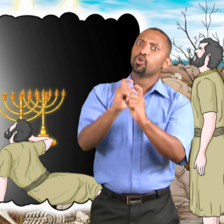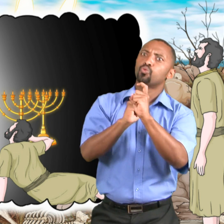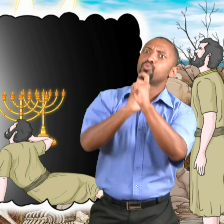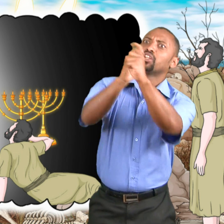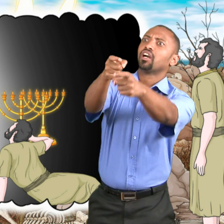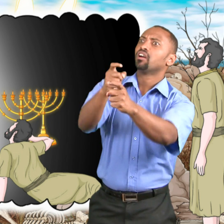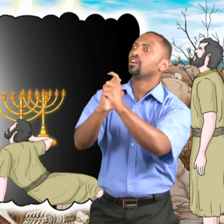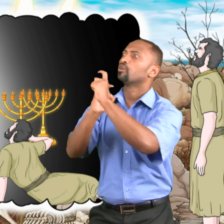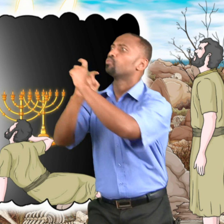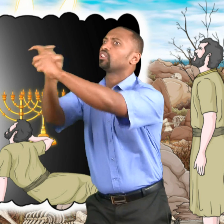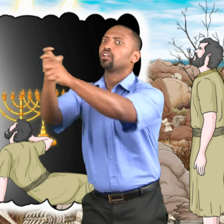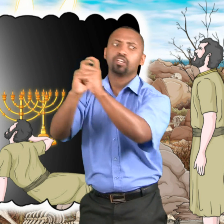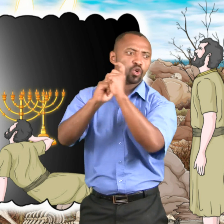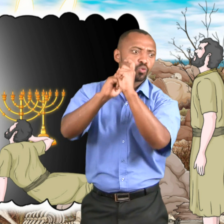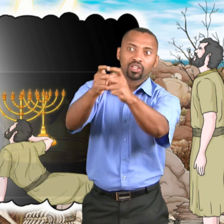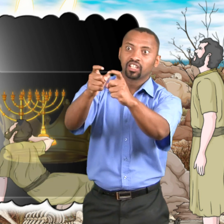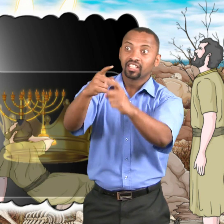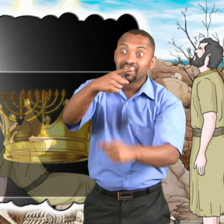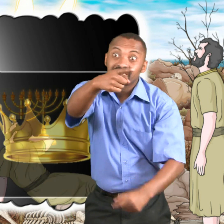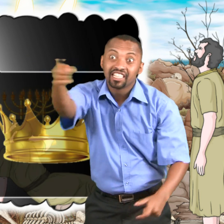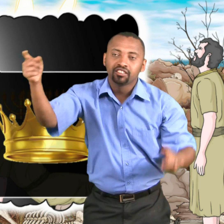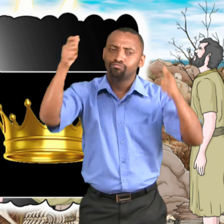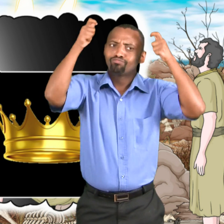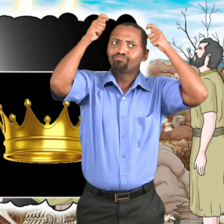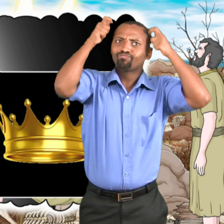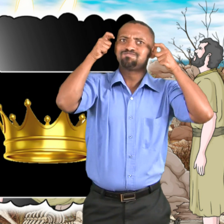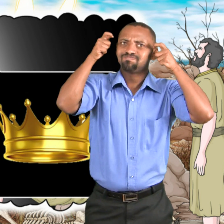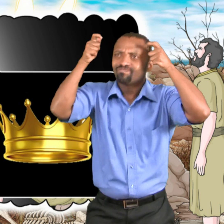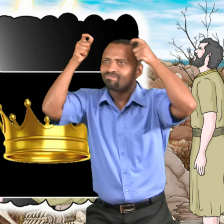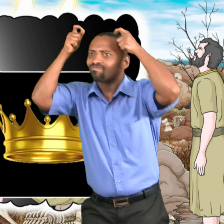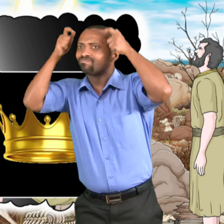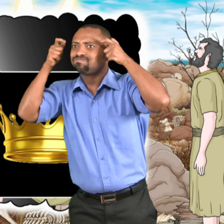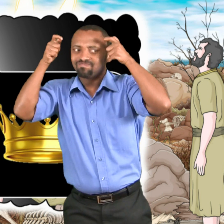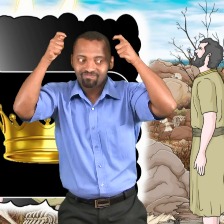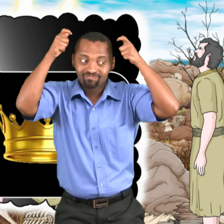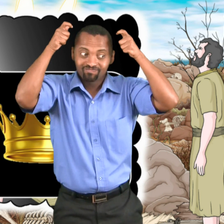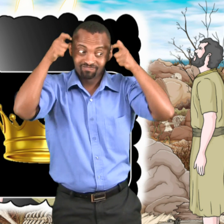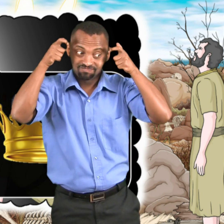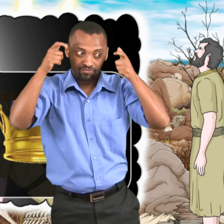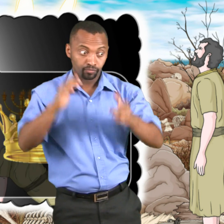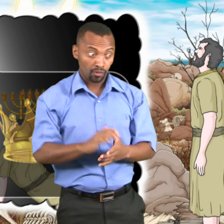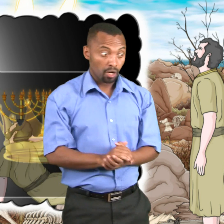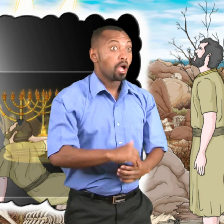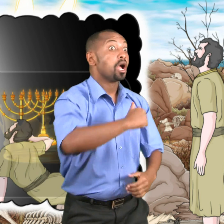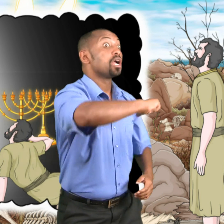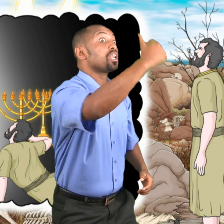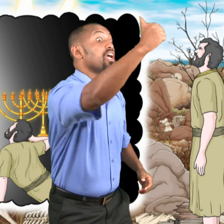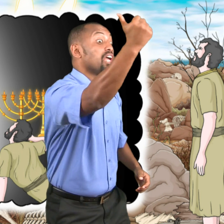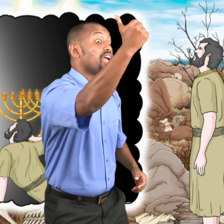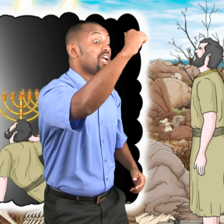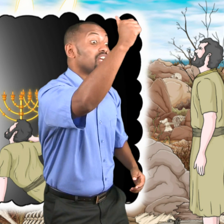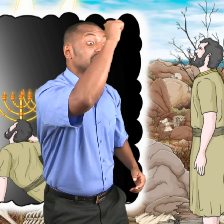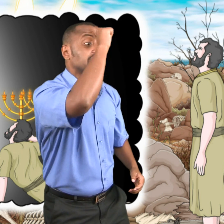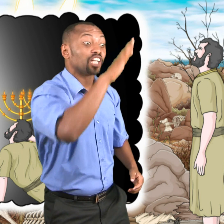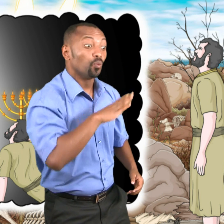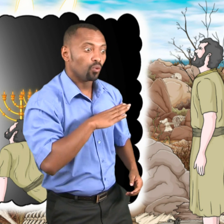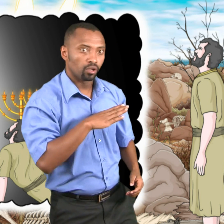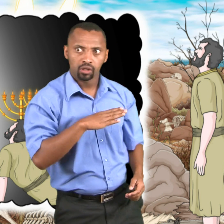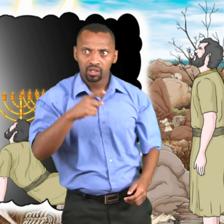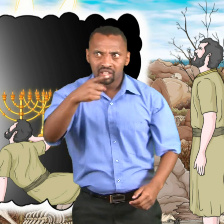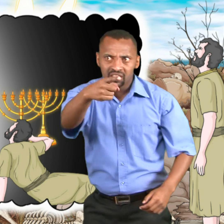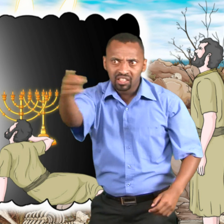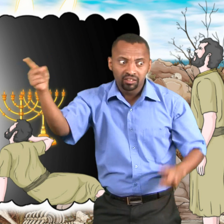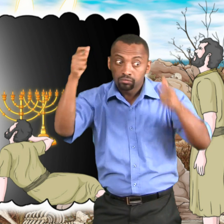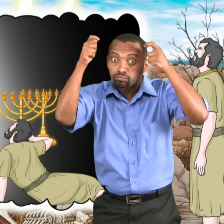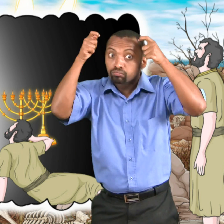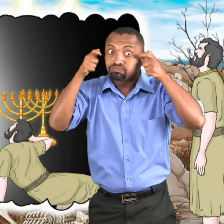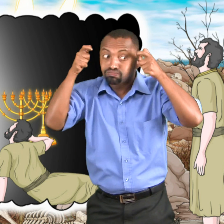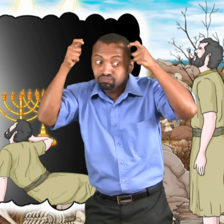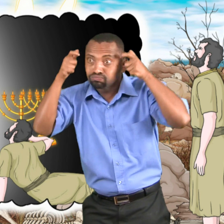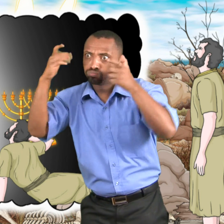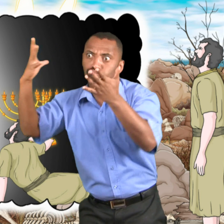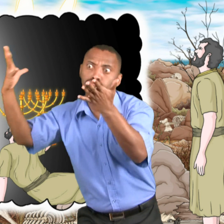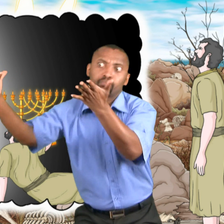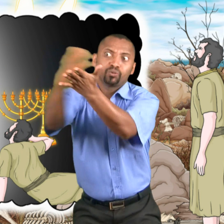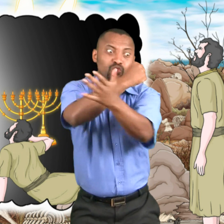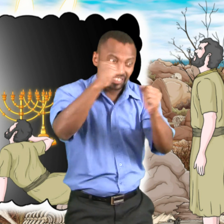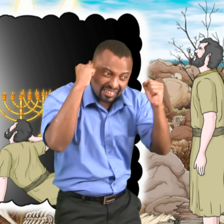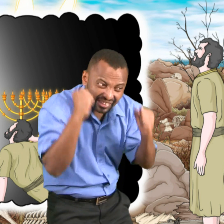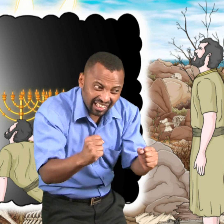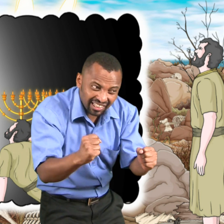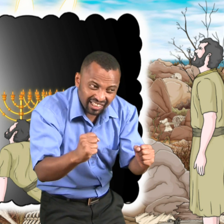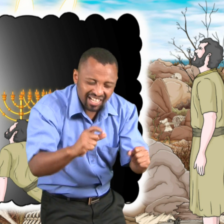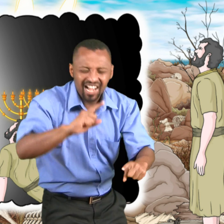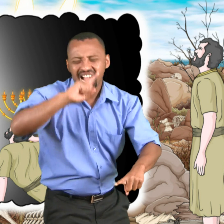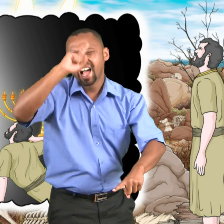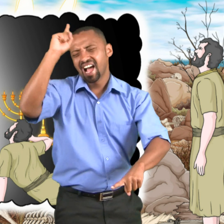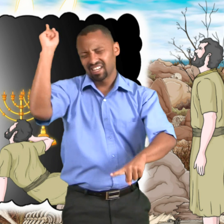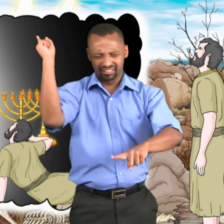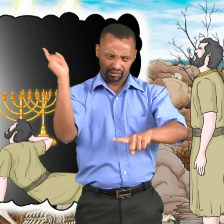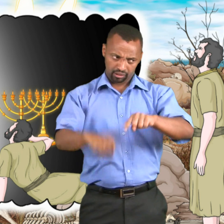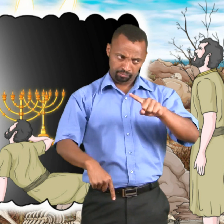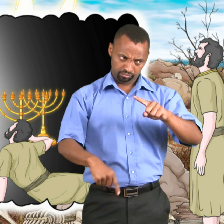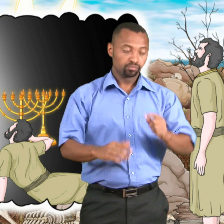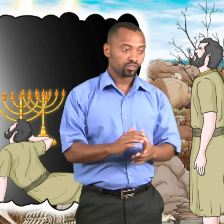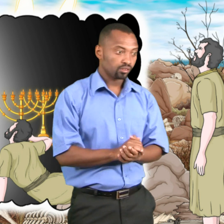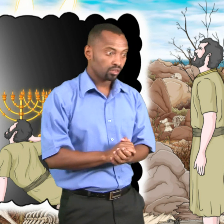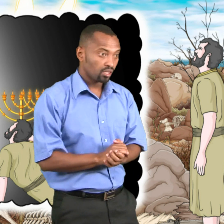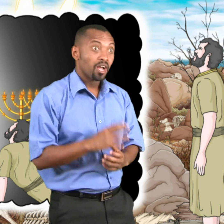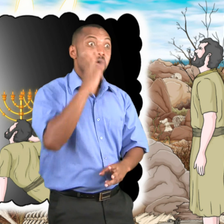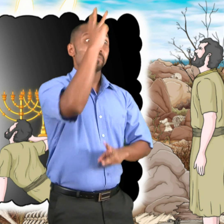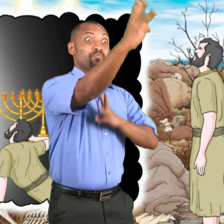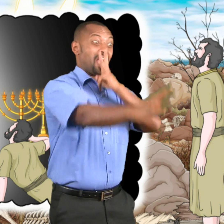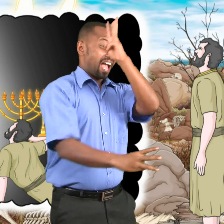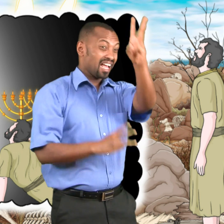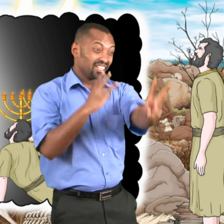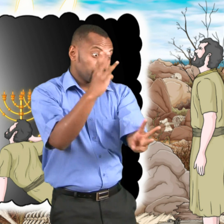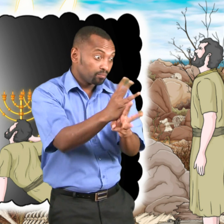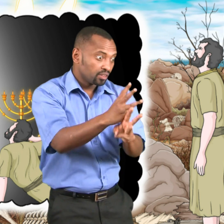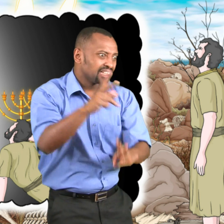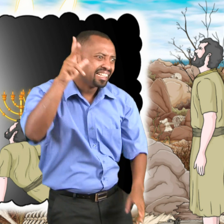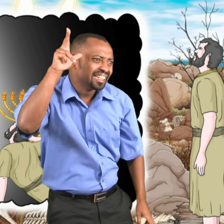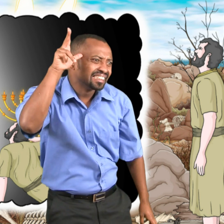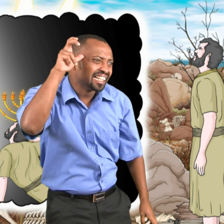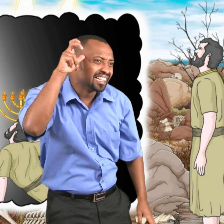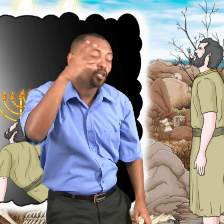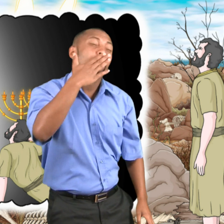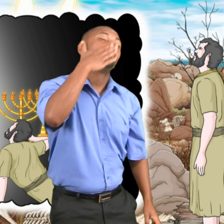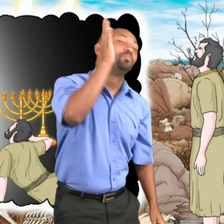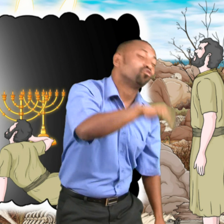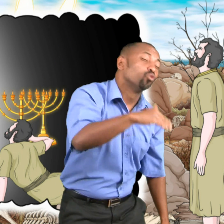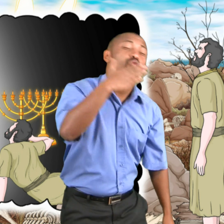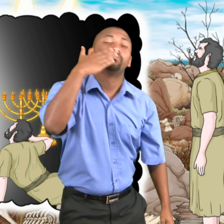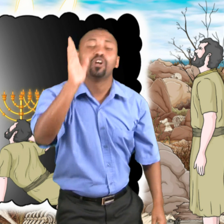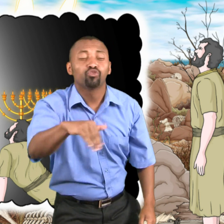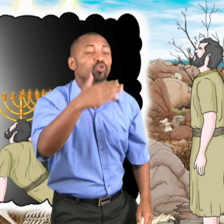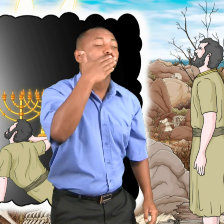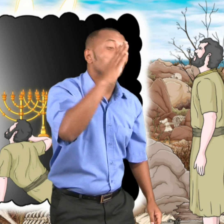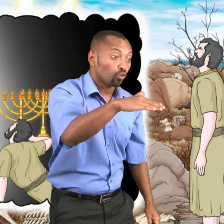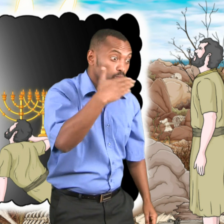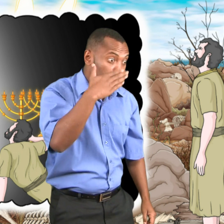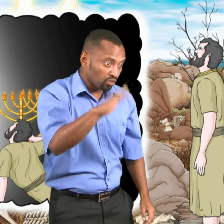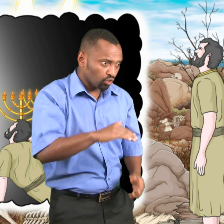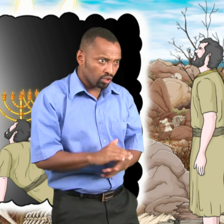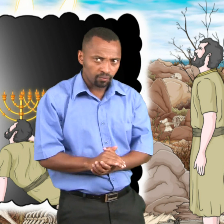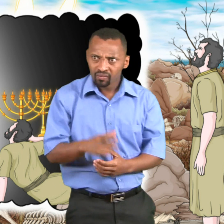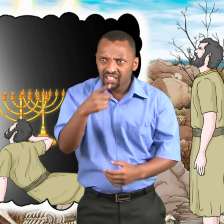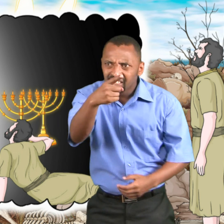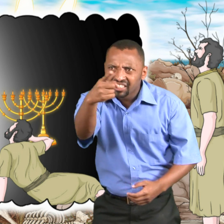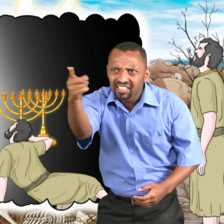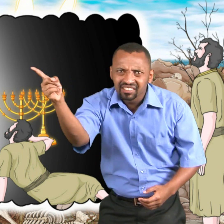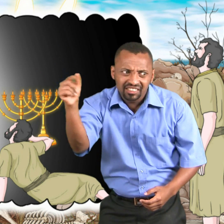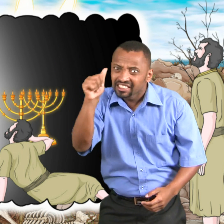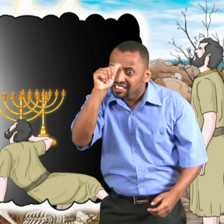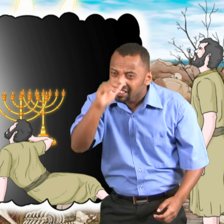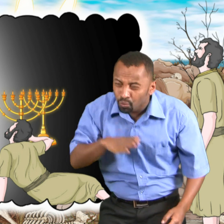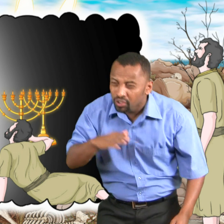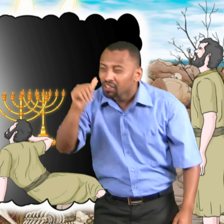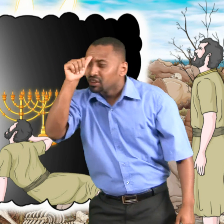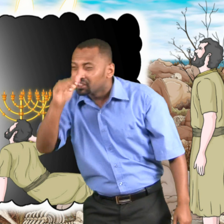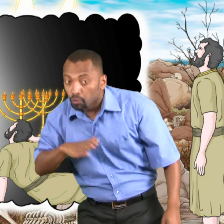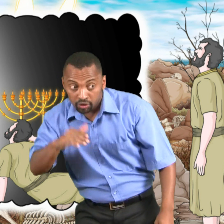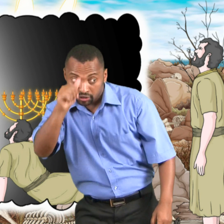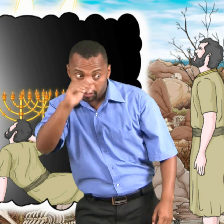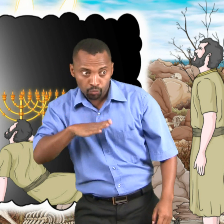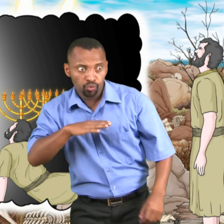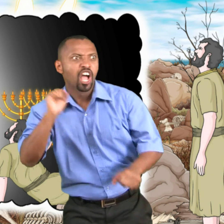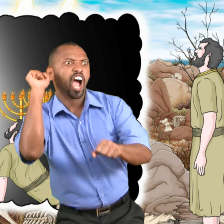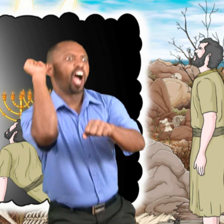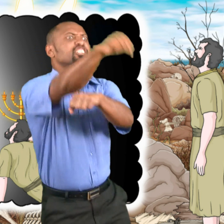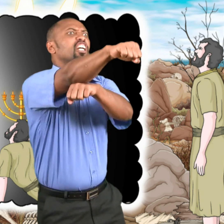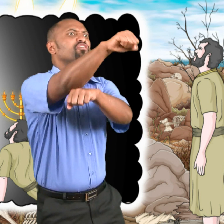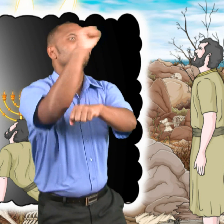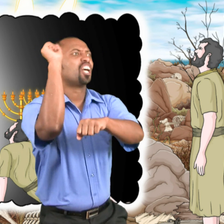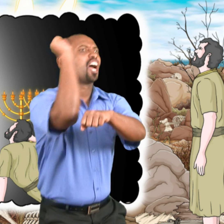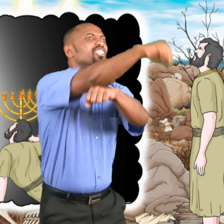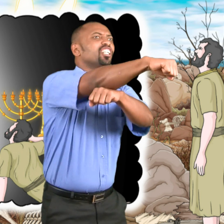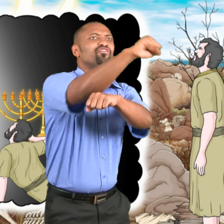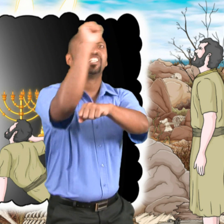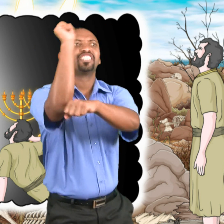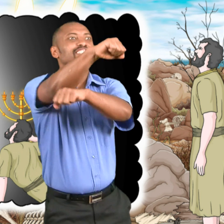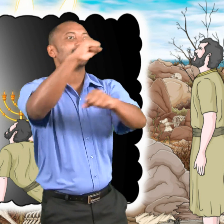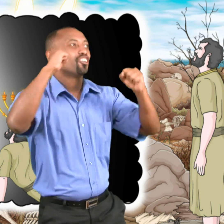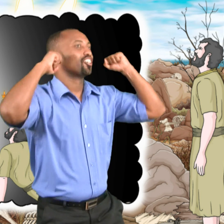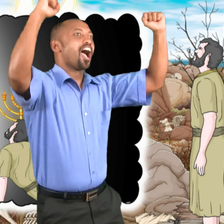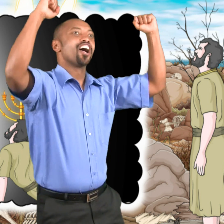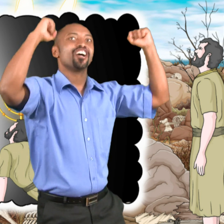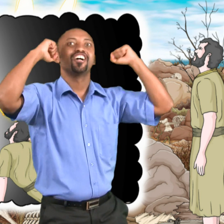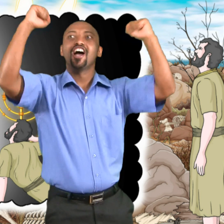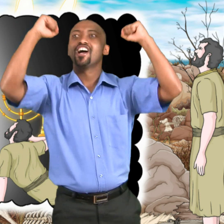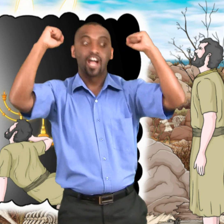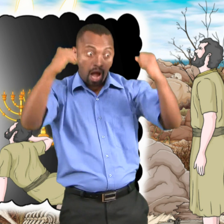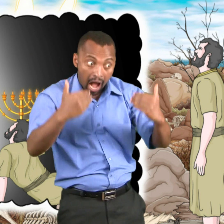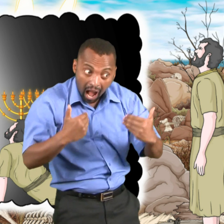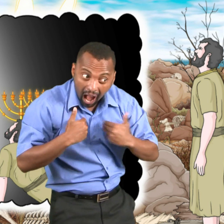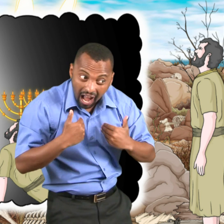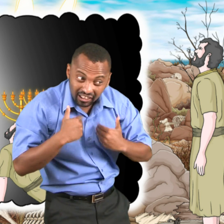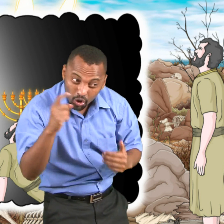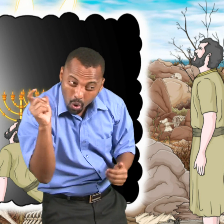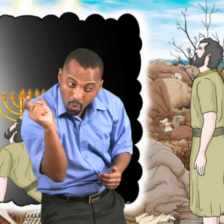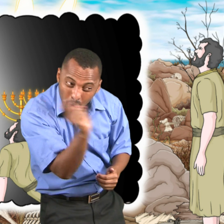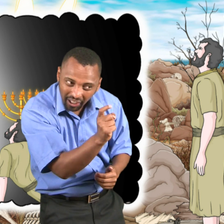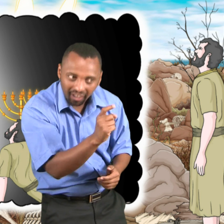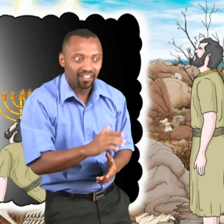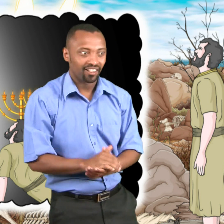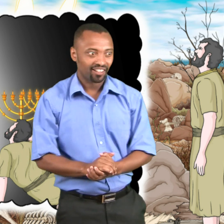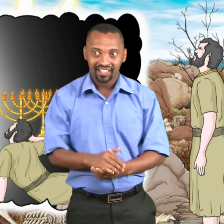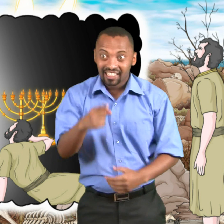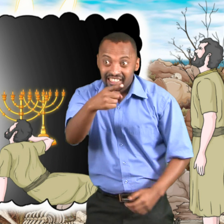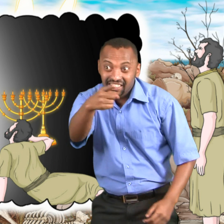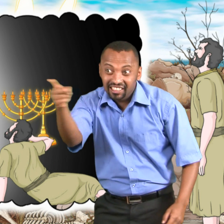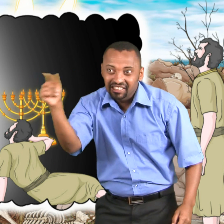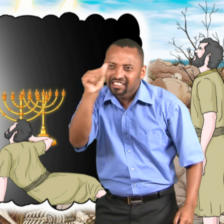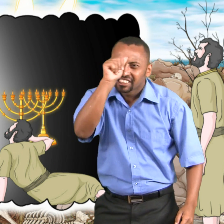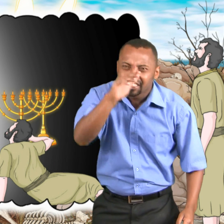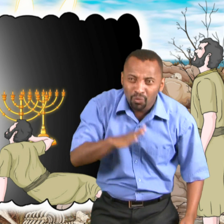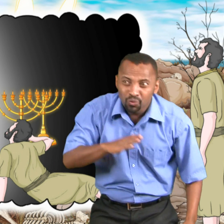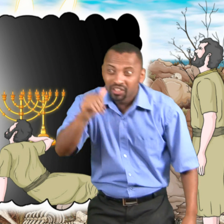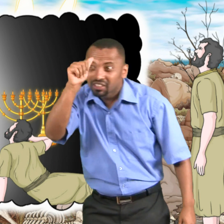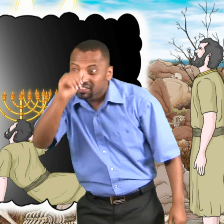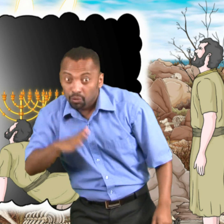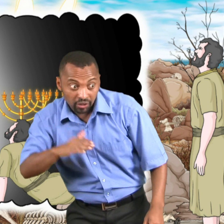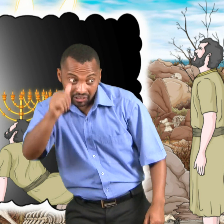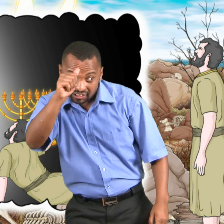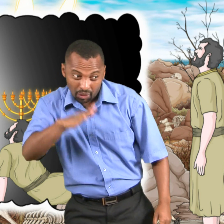Hold fast to what you have, so that no one will take your crown.